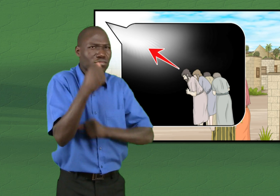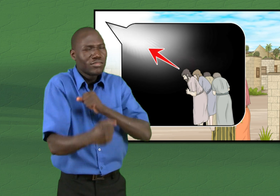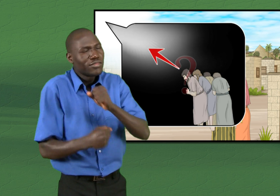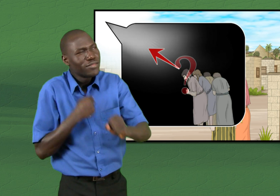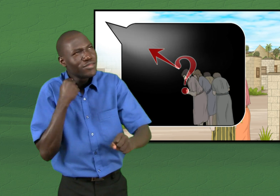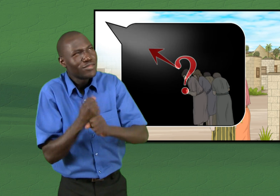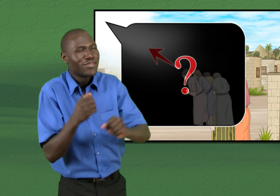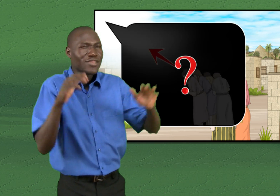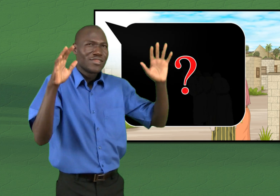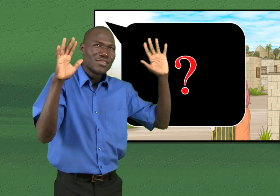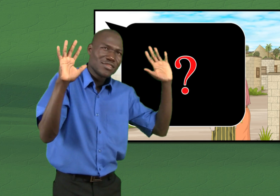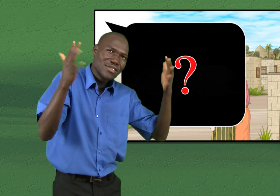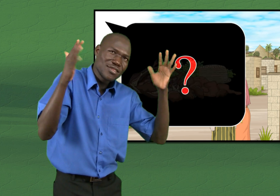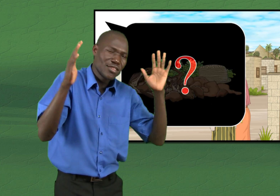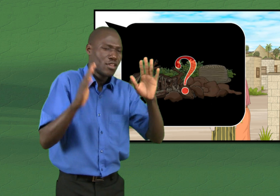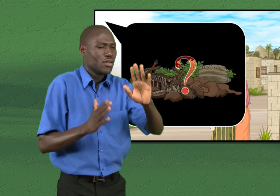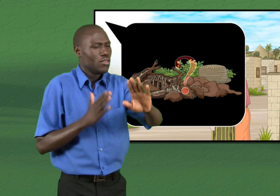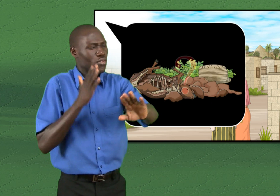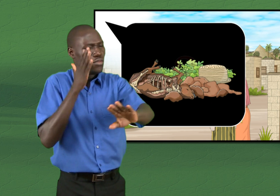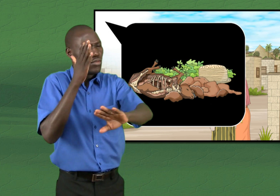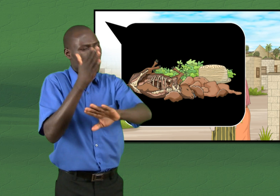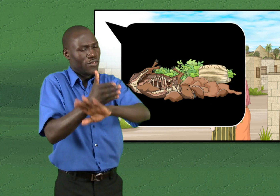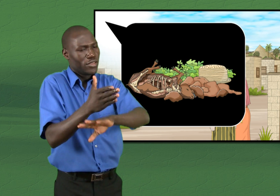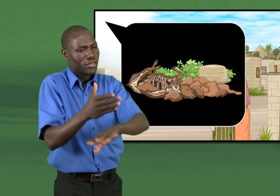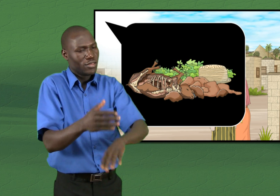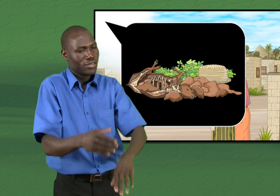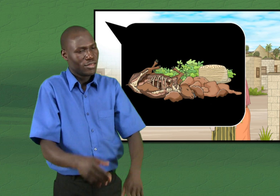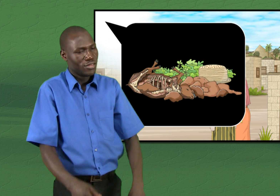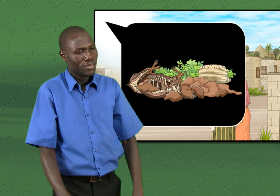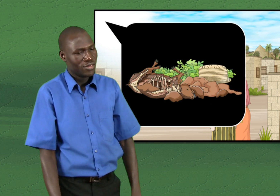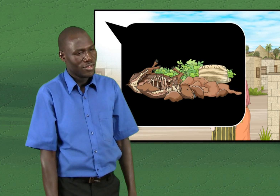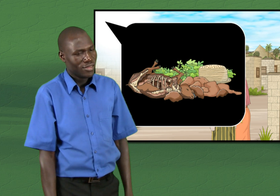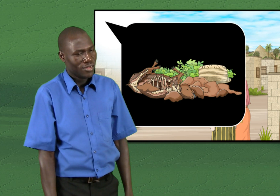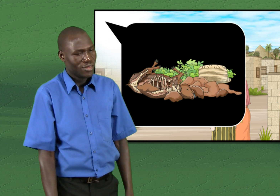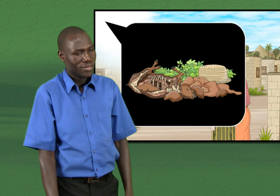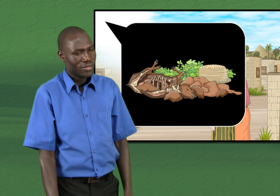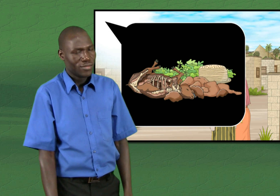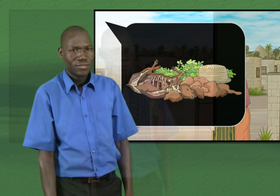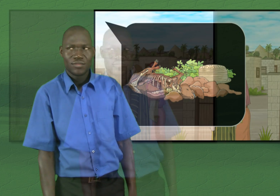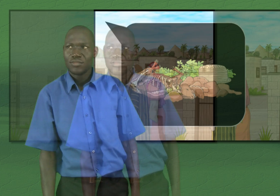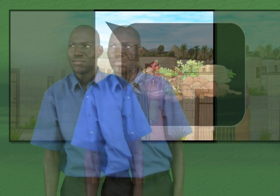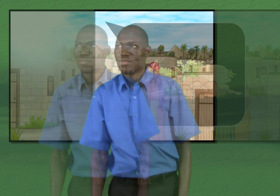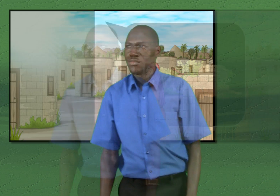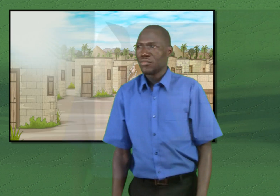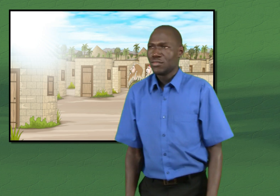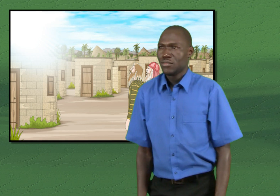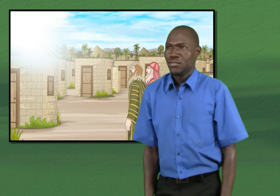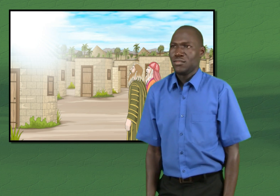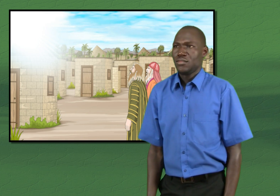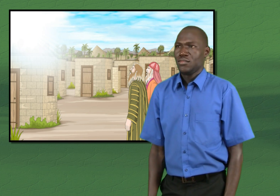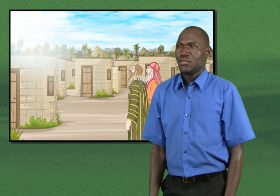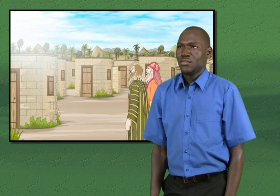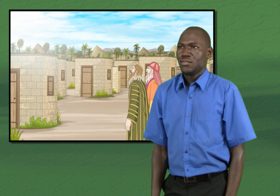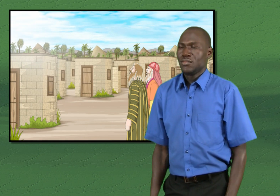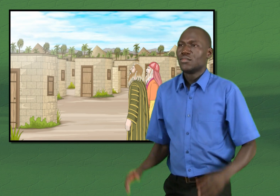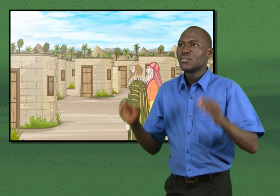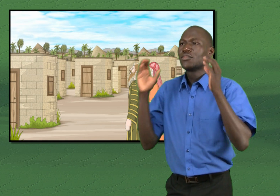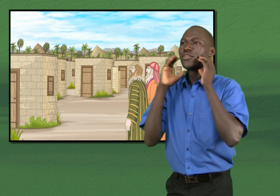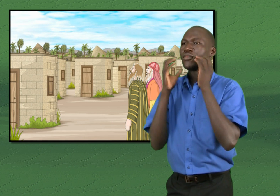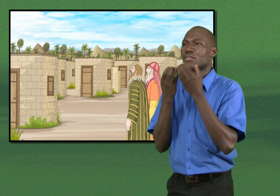And this day will be a memorial for you, and you are to celebrate it as a feast to the LORD, as a permanent statute for the generations to come.